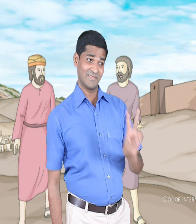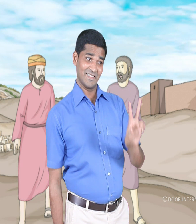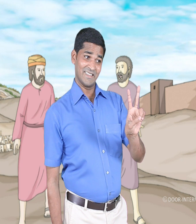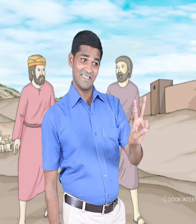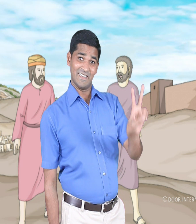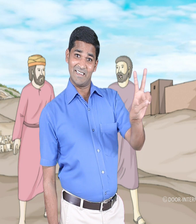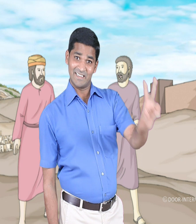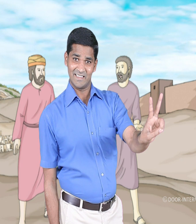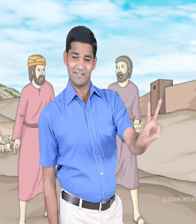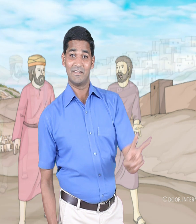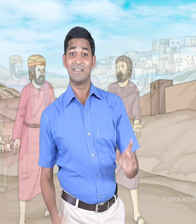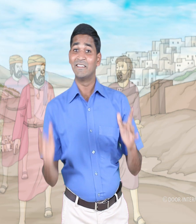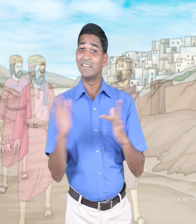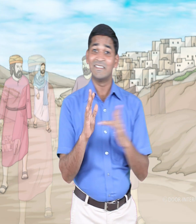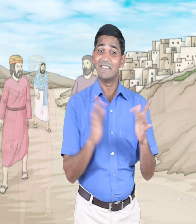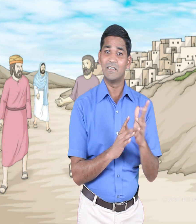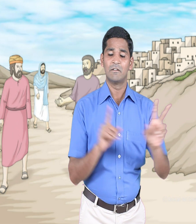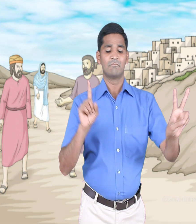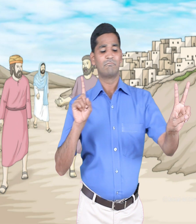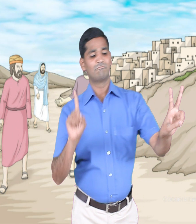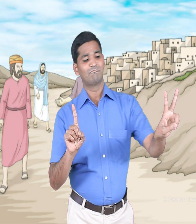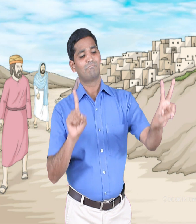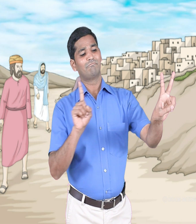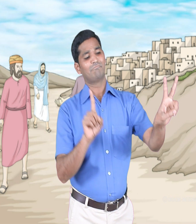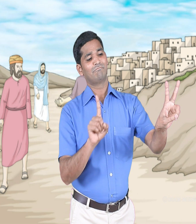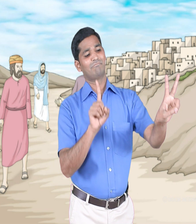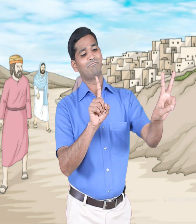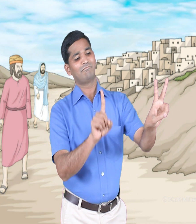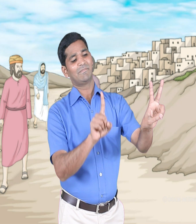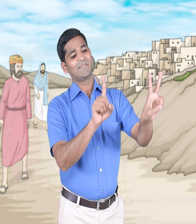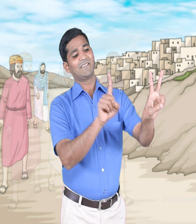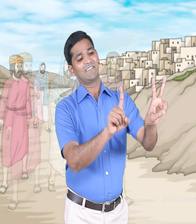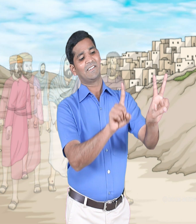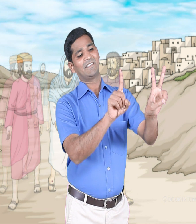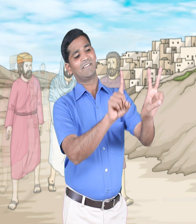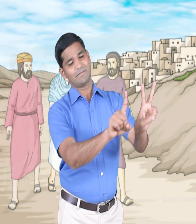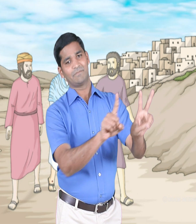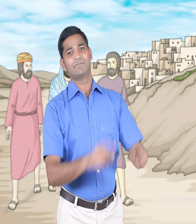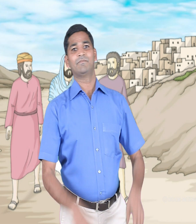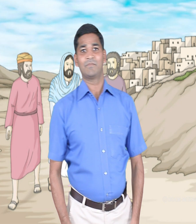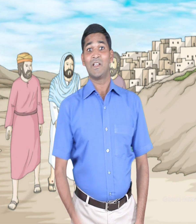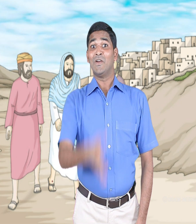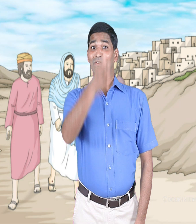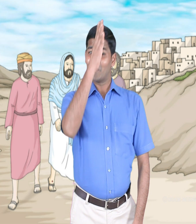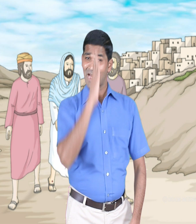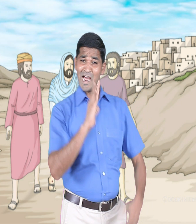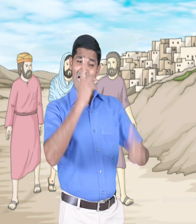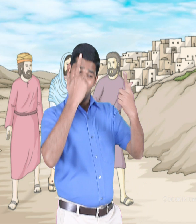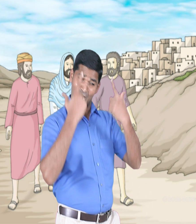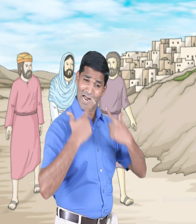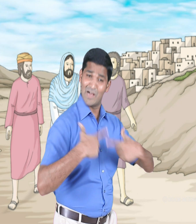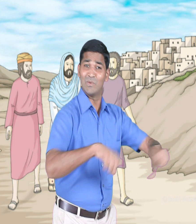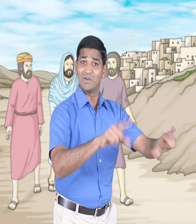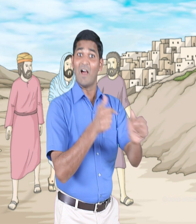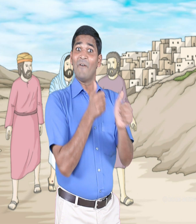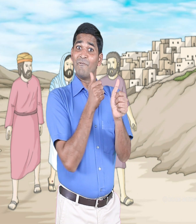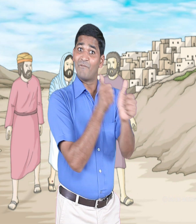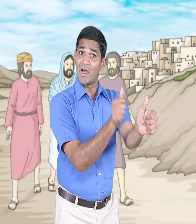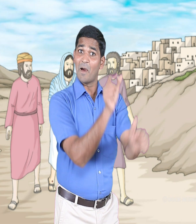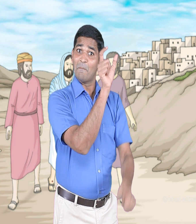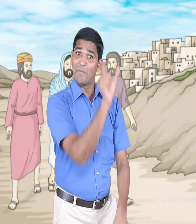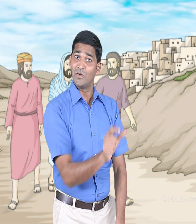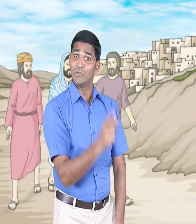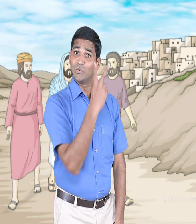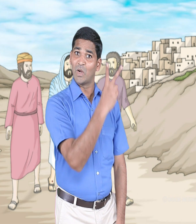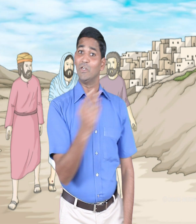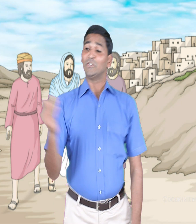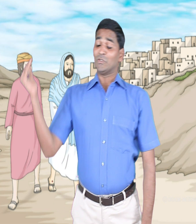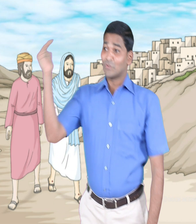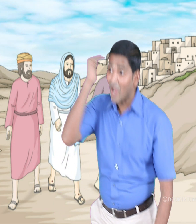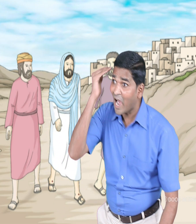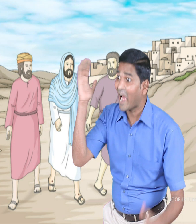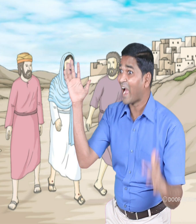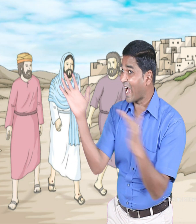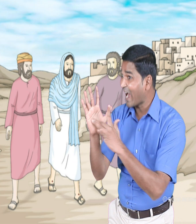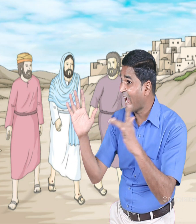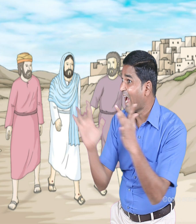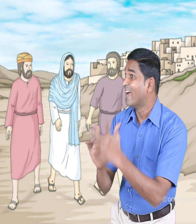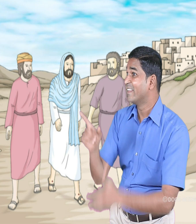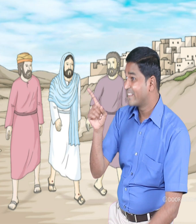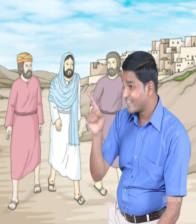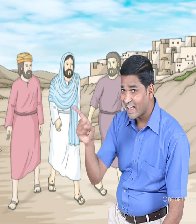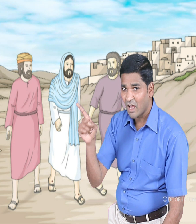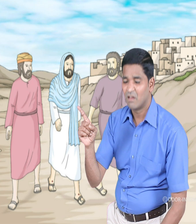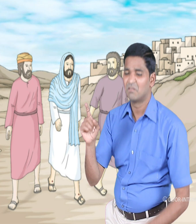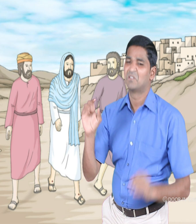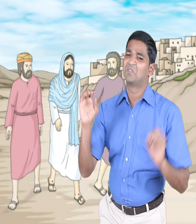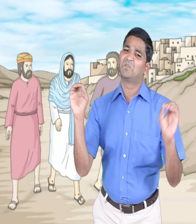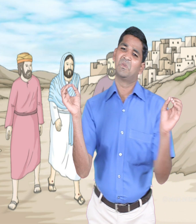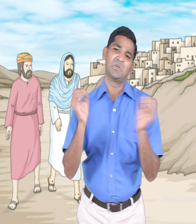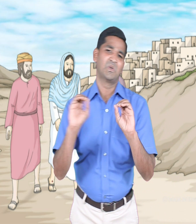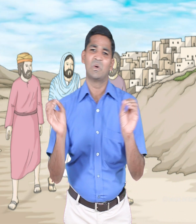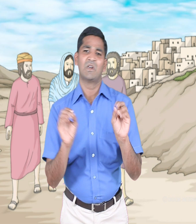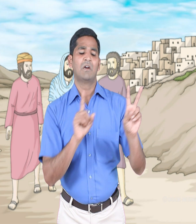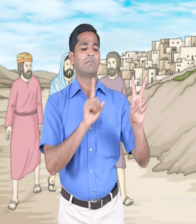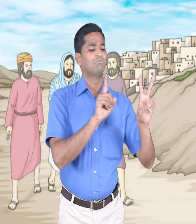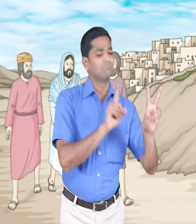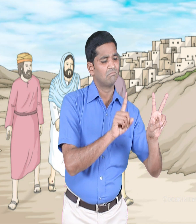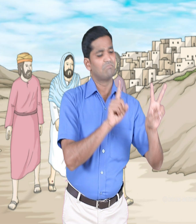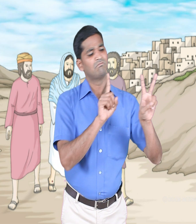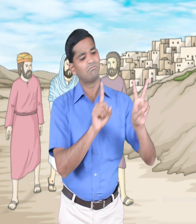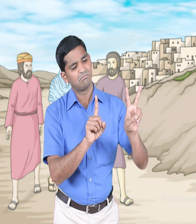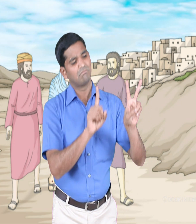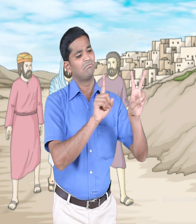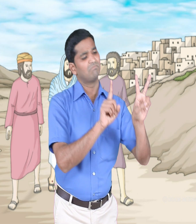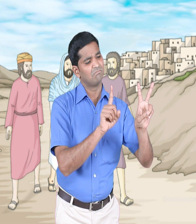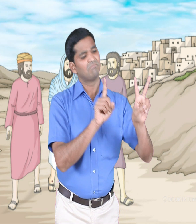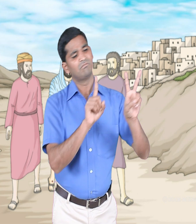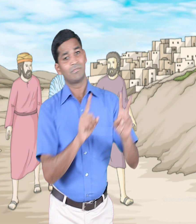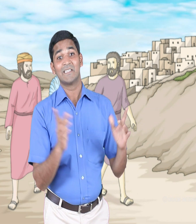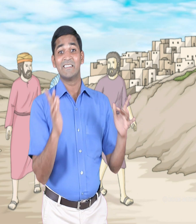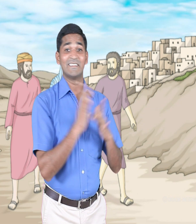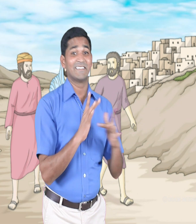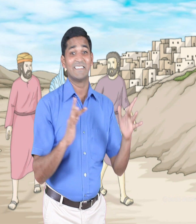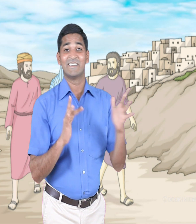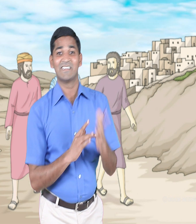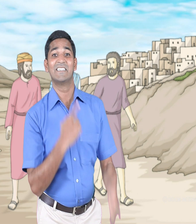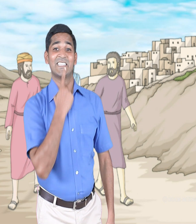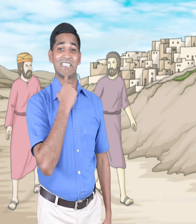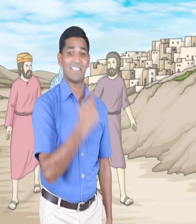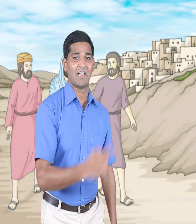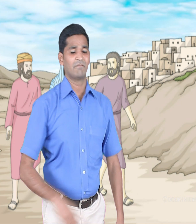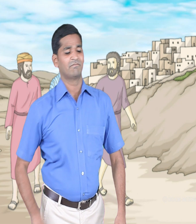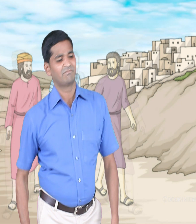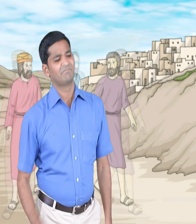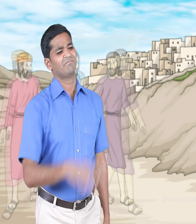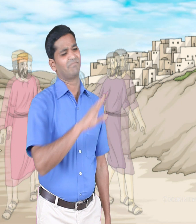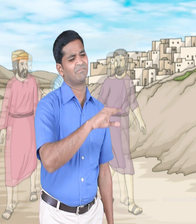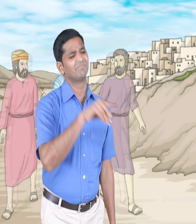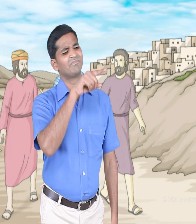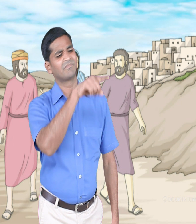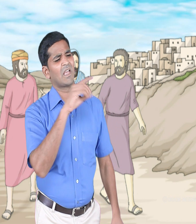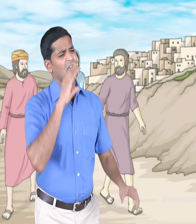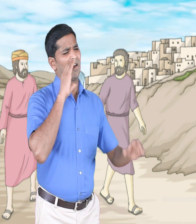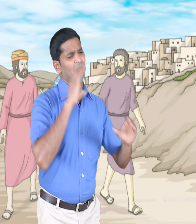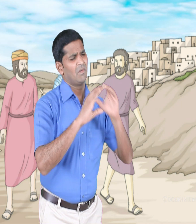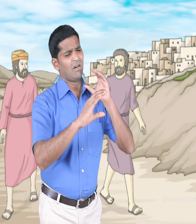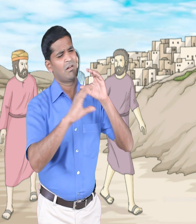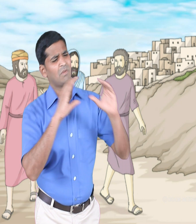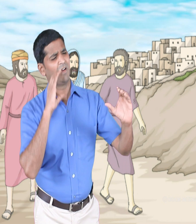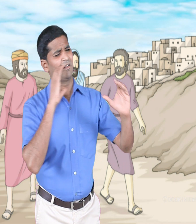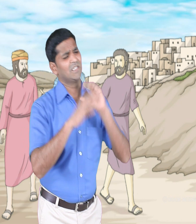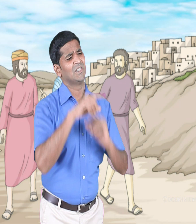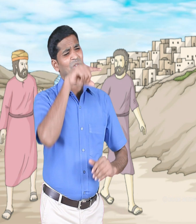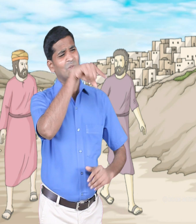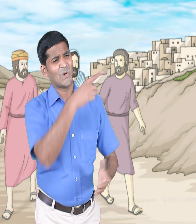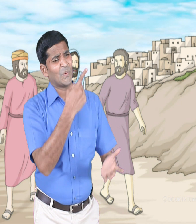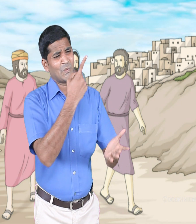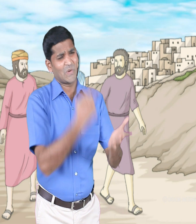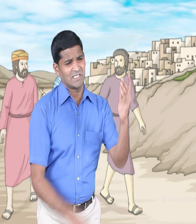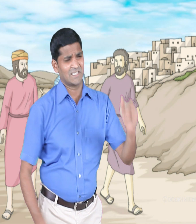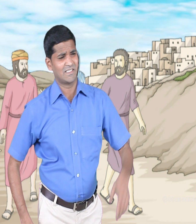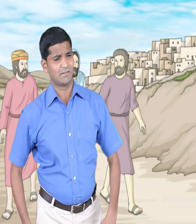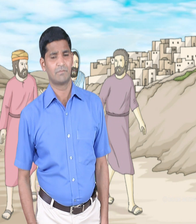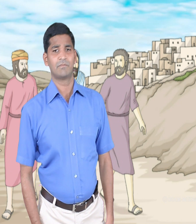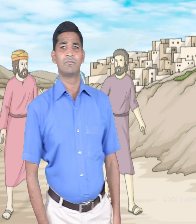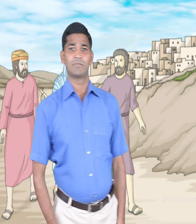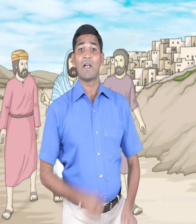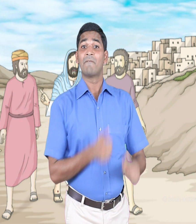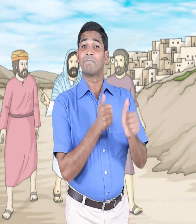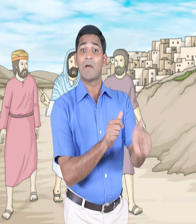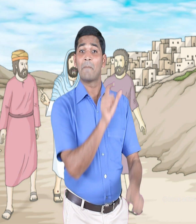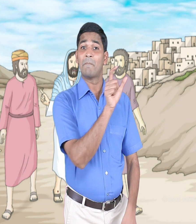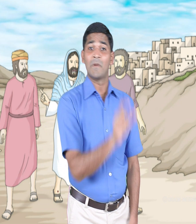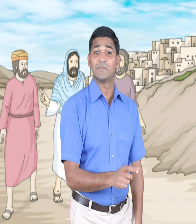And as they talked and deliberated, Jesus Himself came up and walked along with them. But their eyes were kept from recognizing Him.